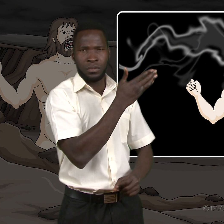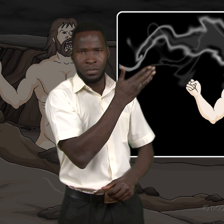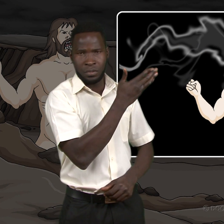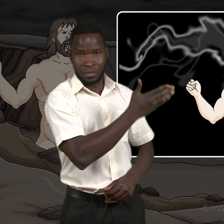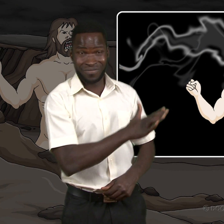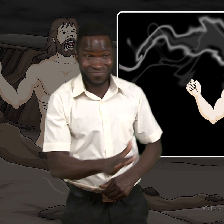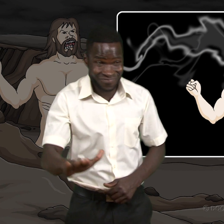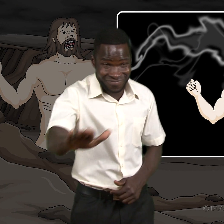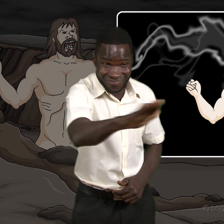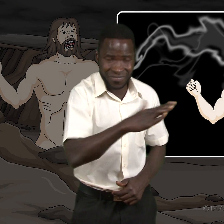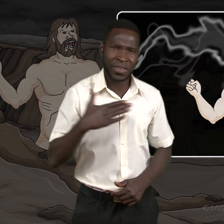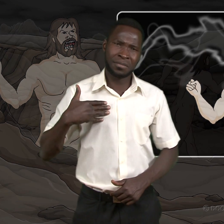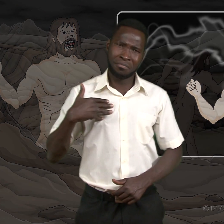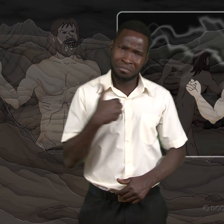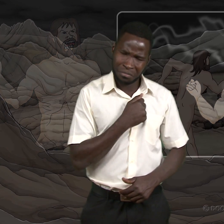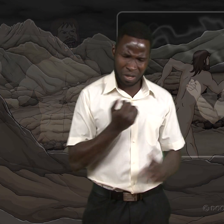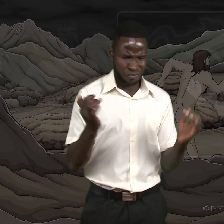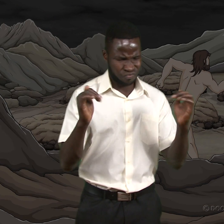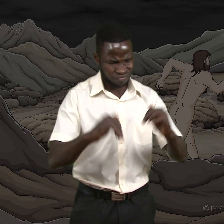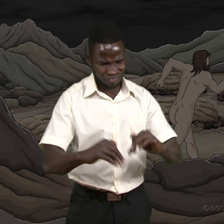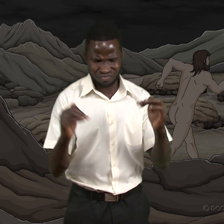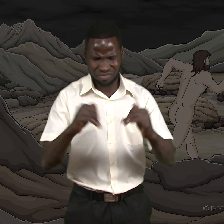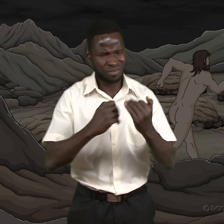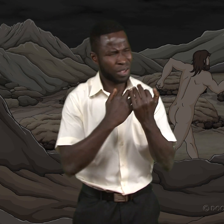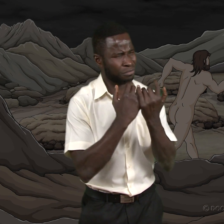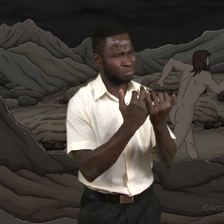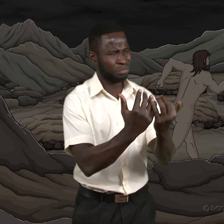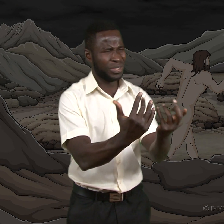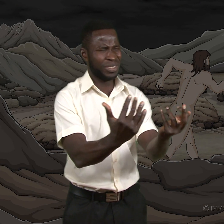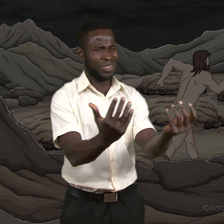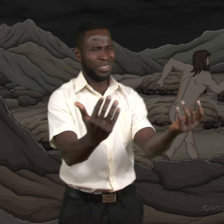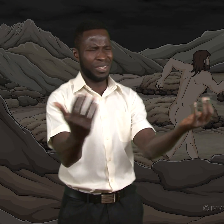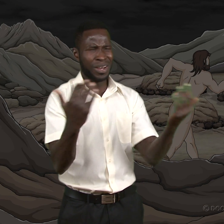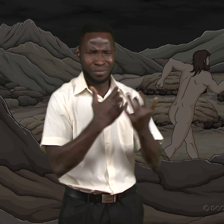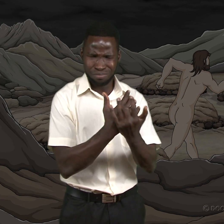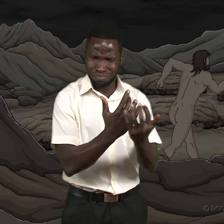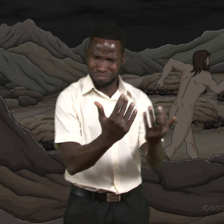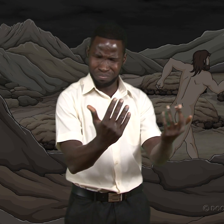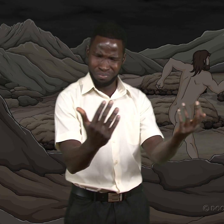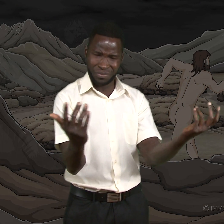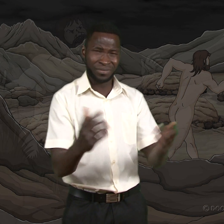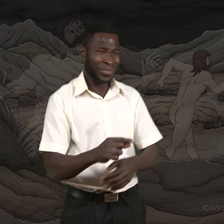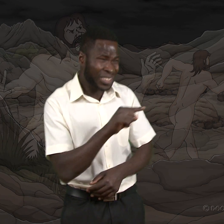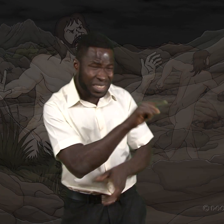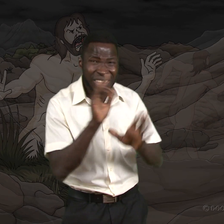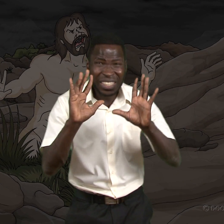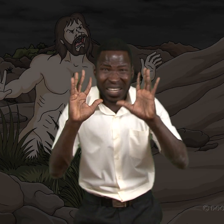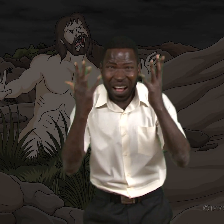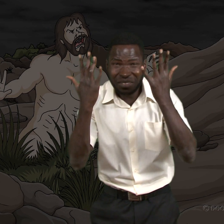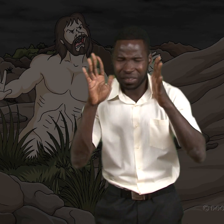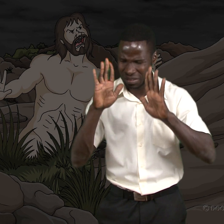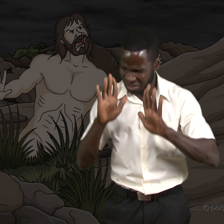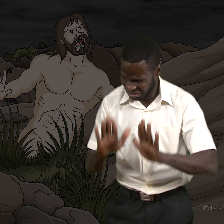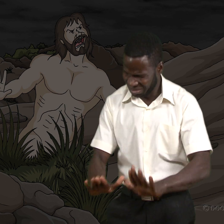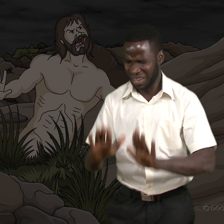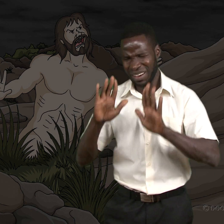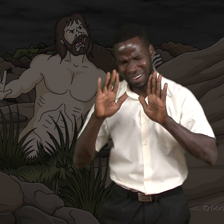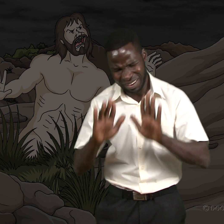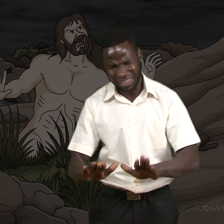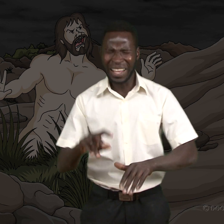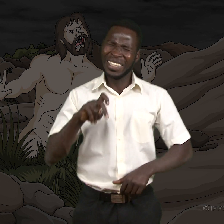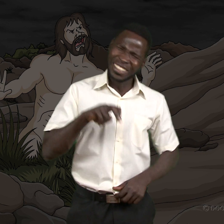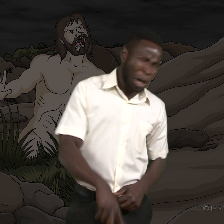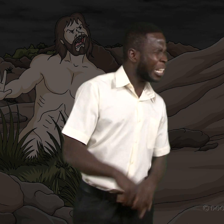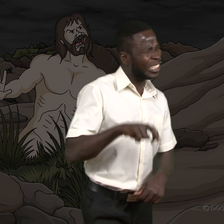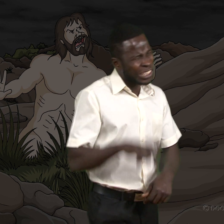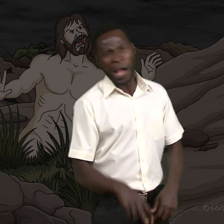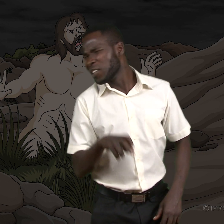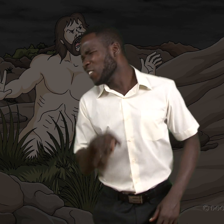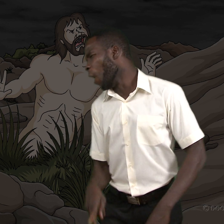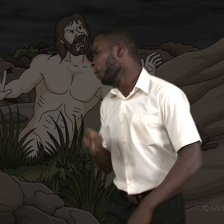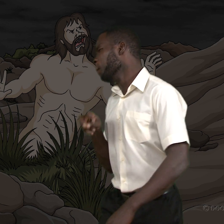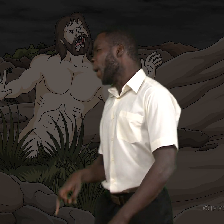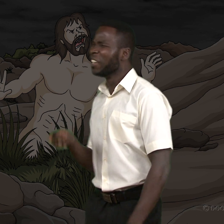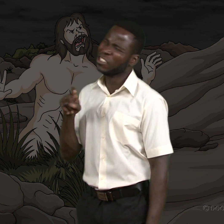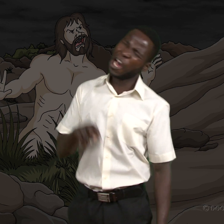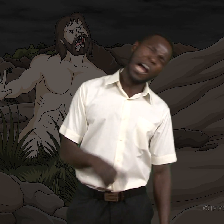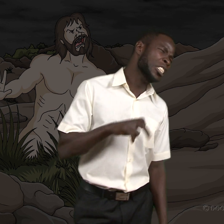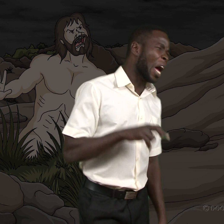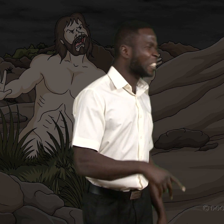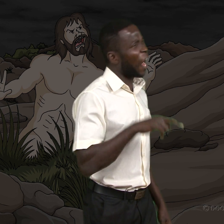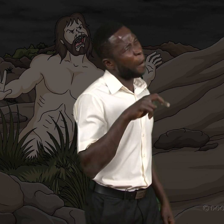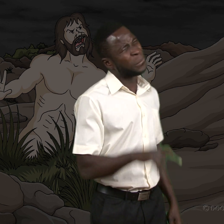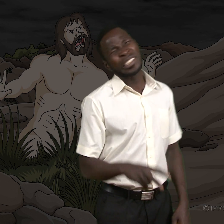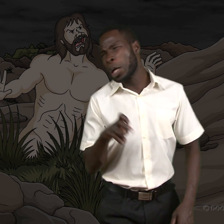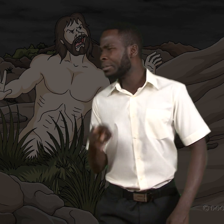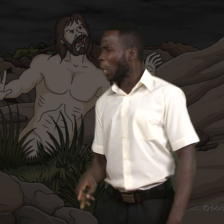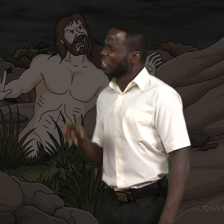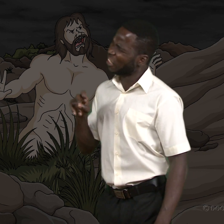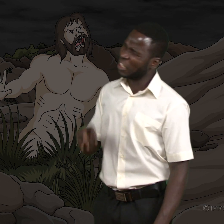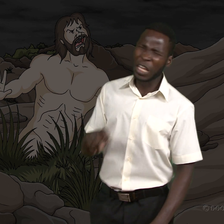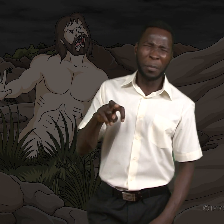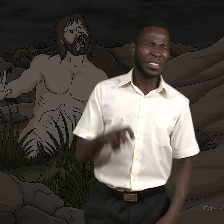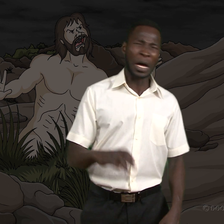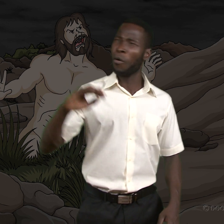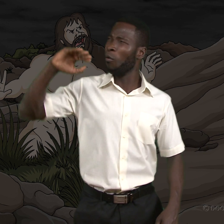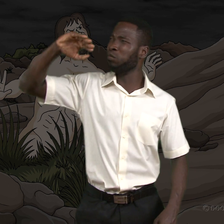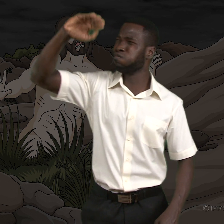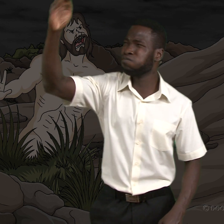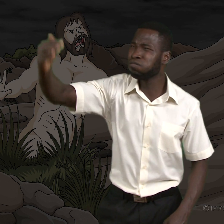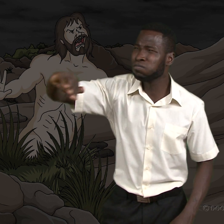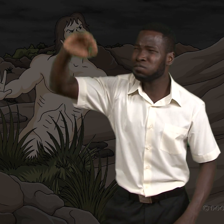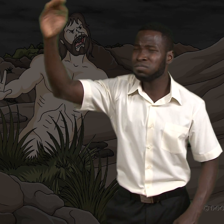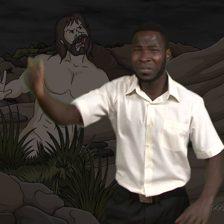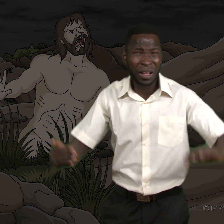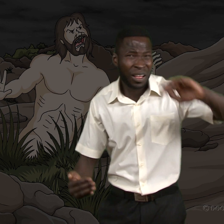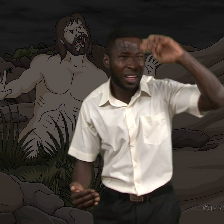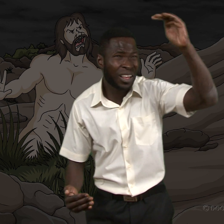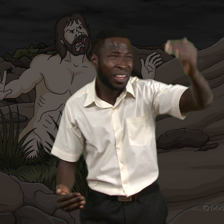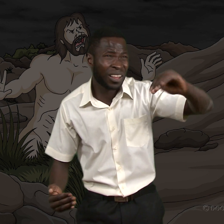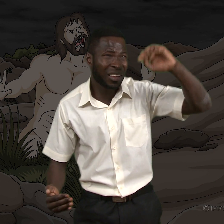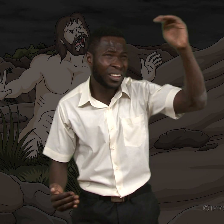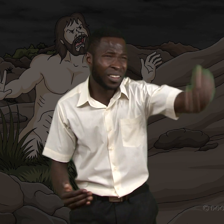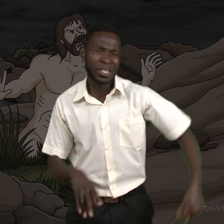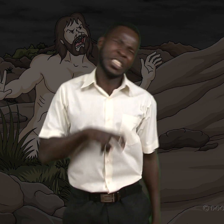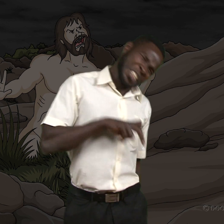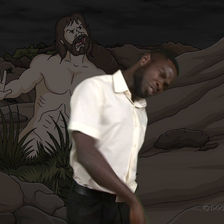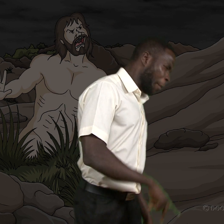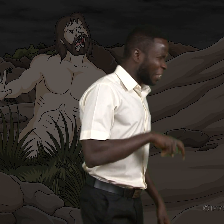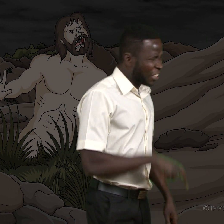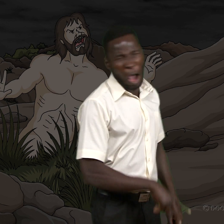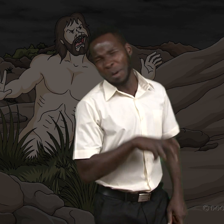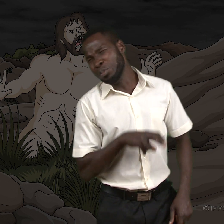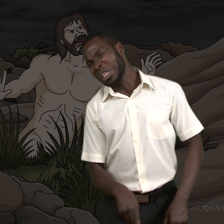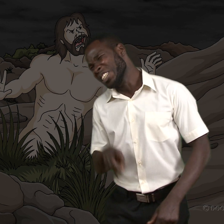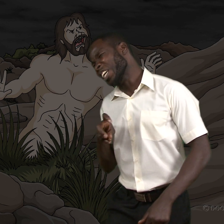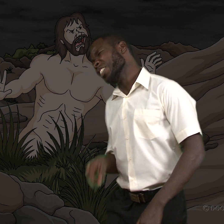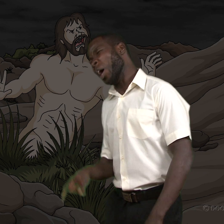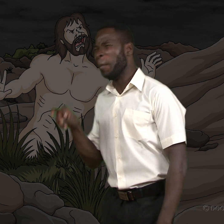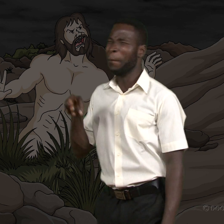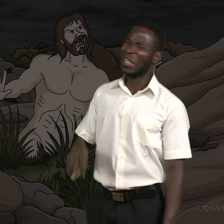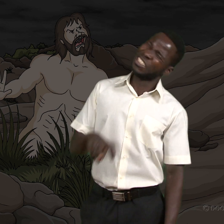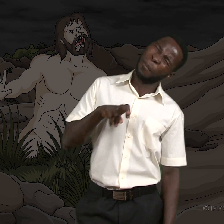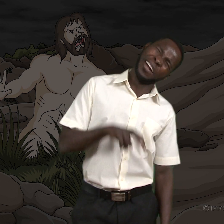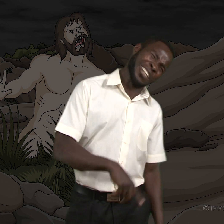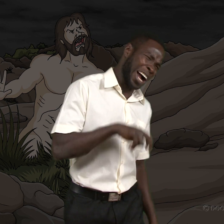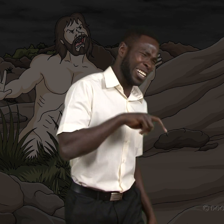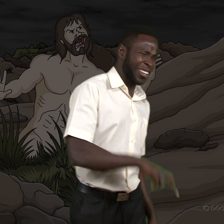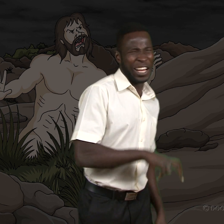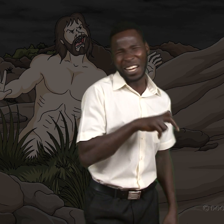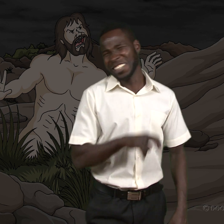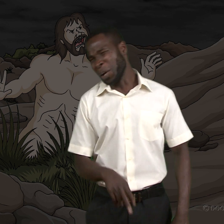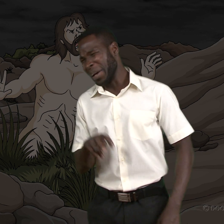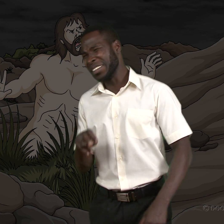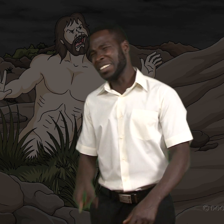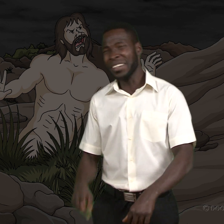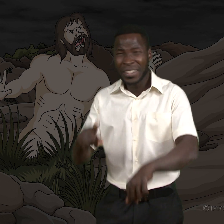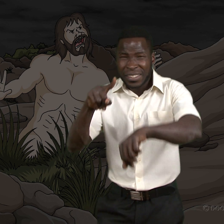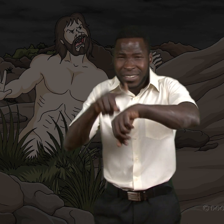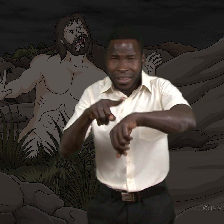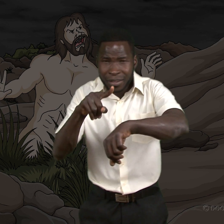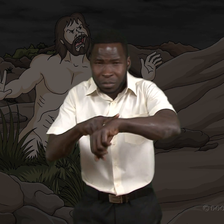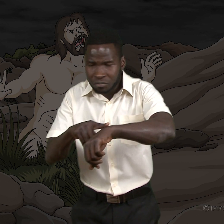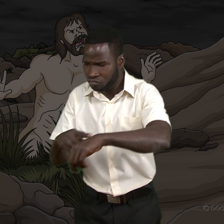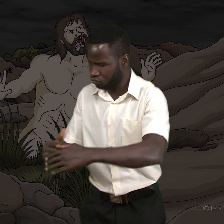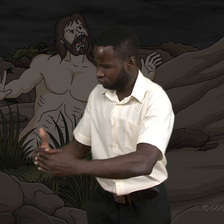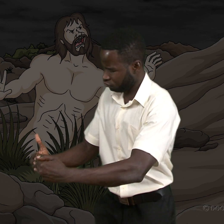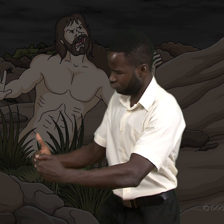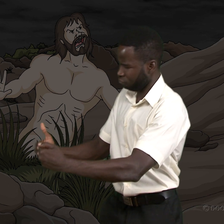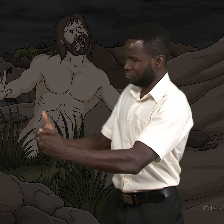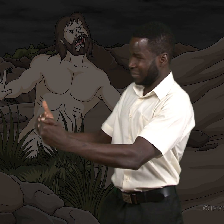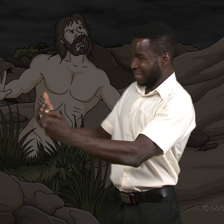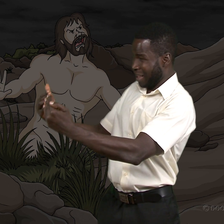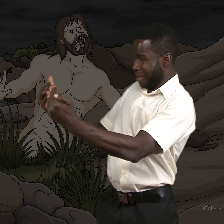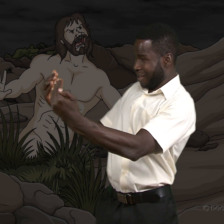This man had been living in the tombs and could no longer be restrained, even with chains.